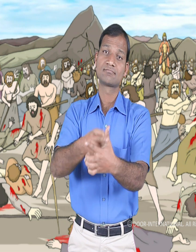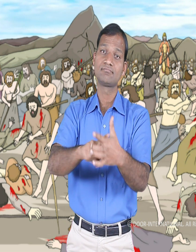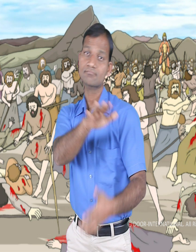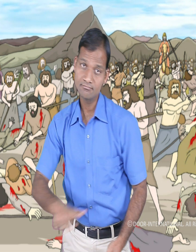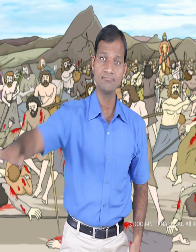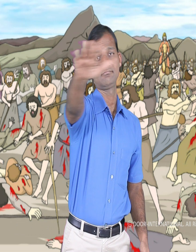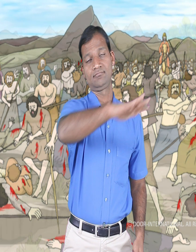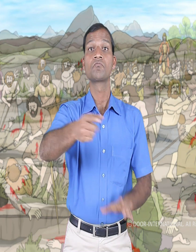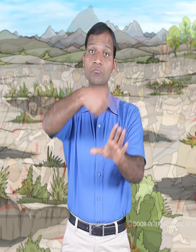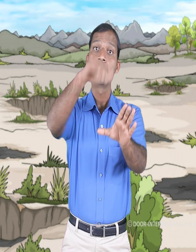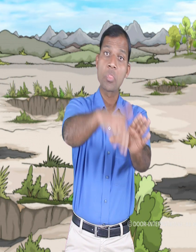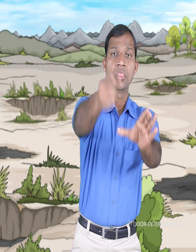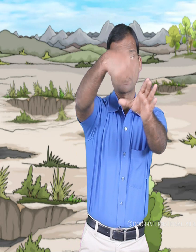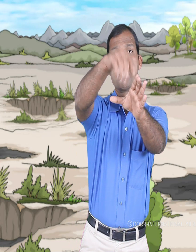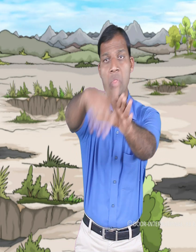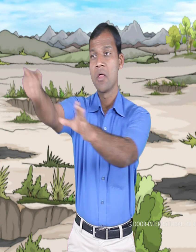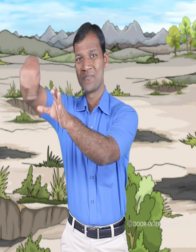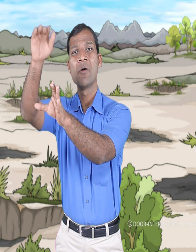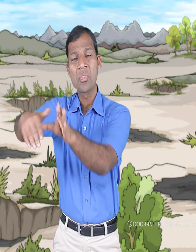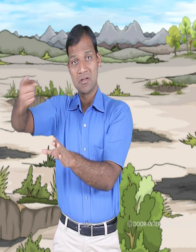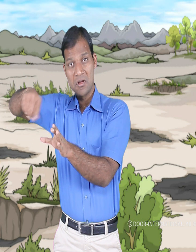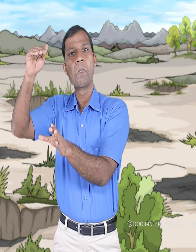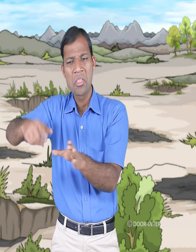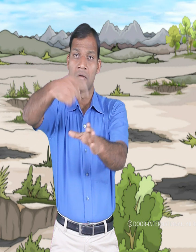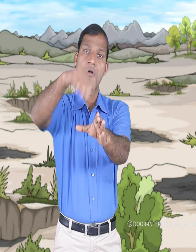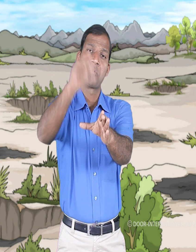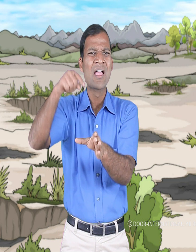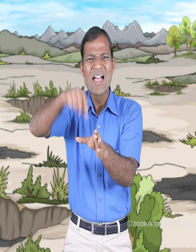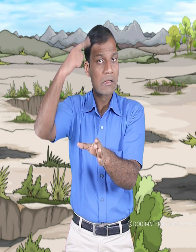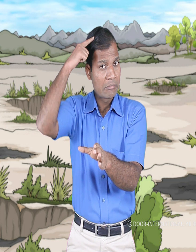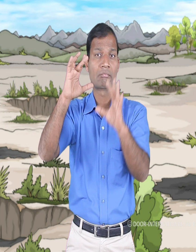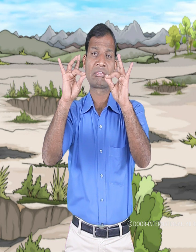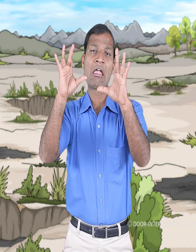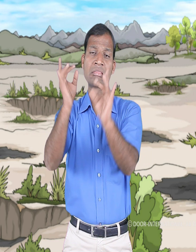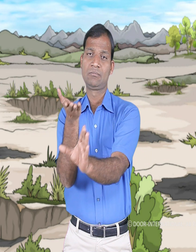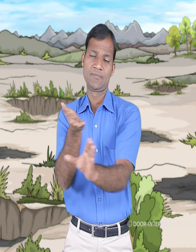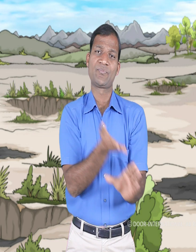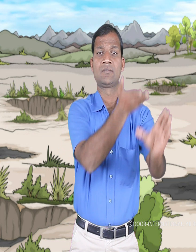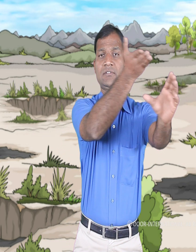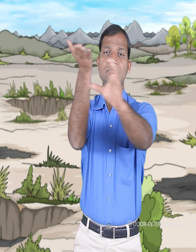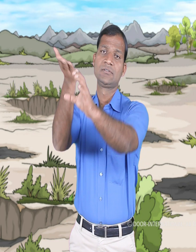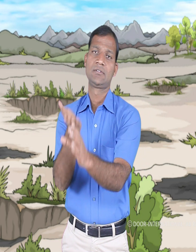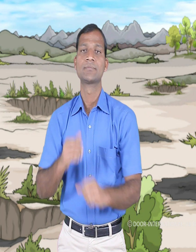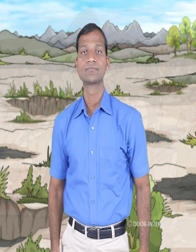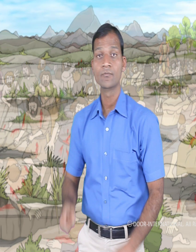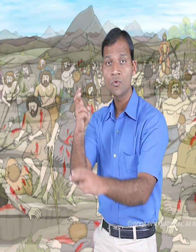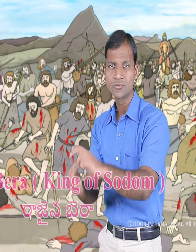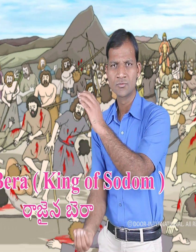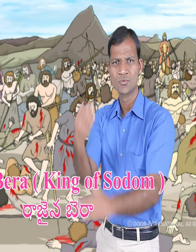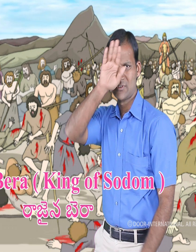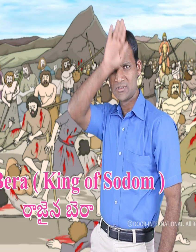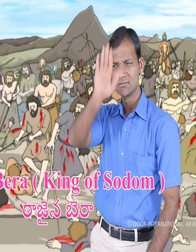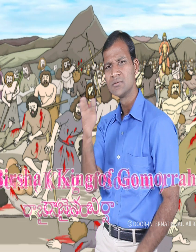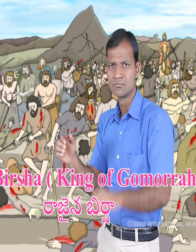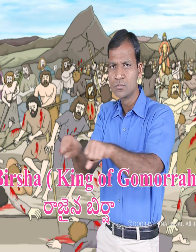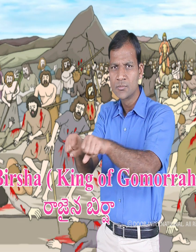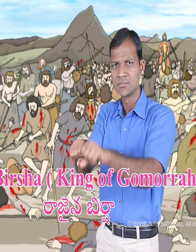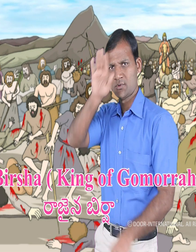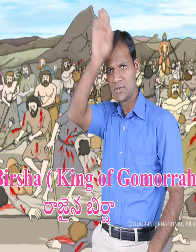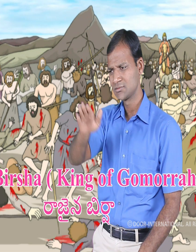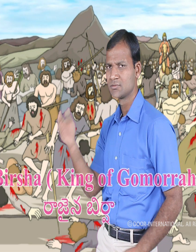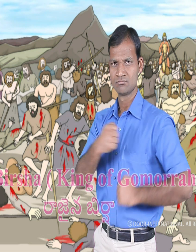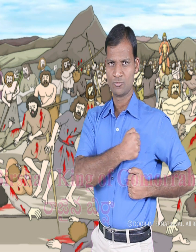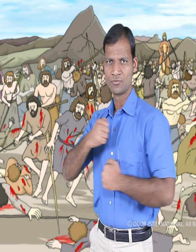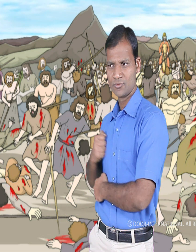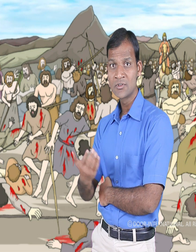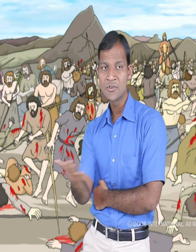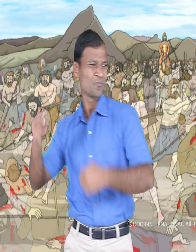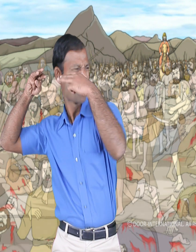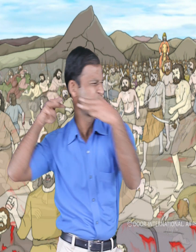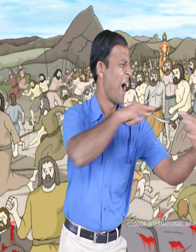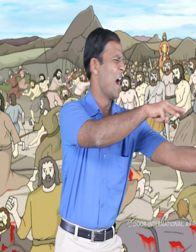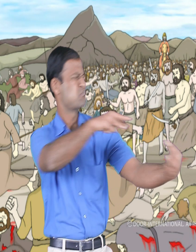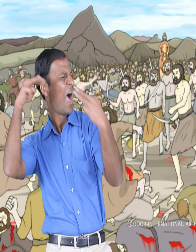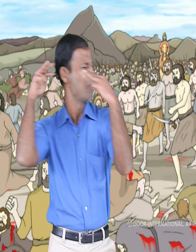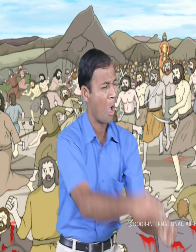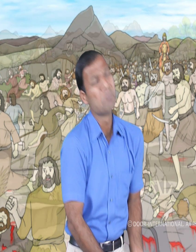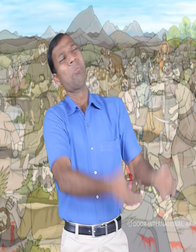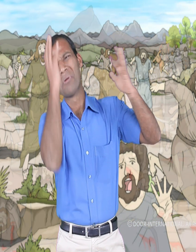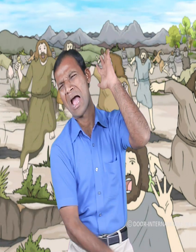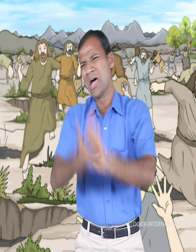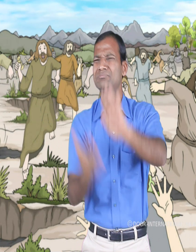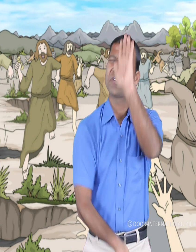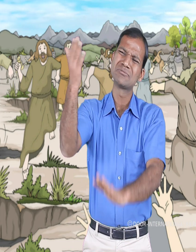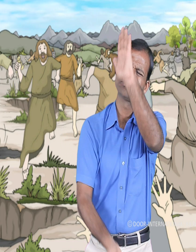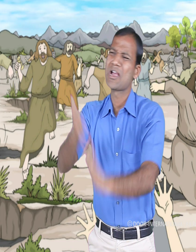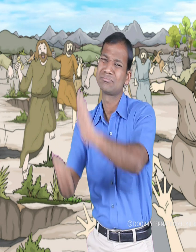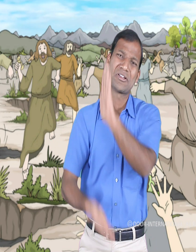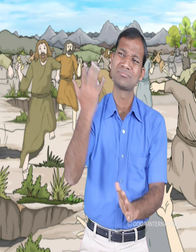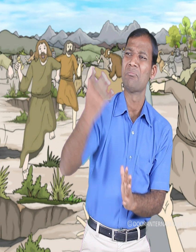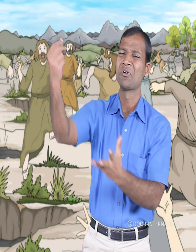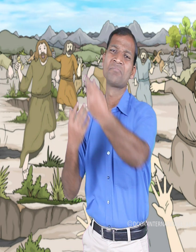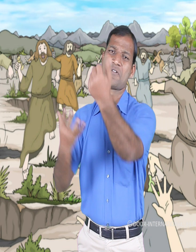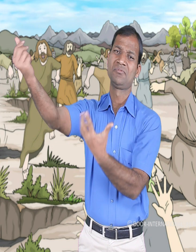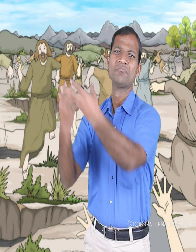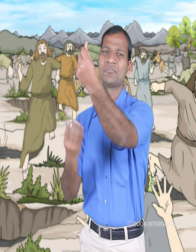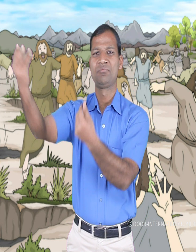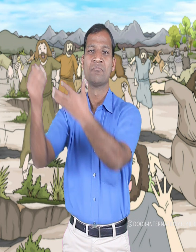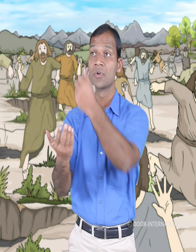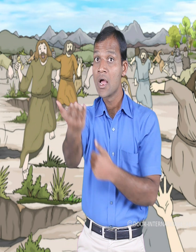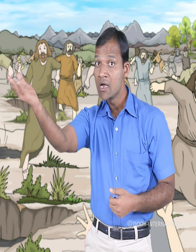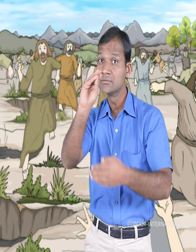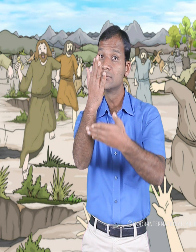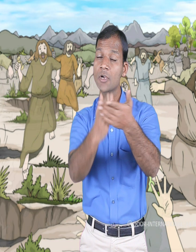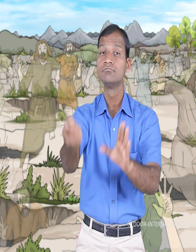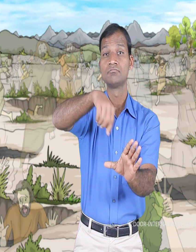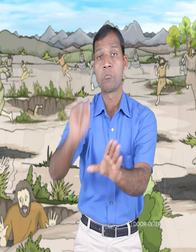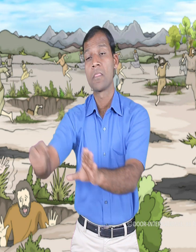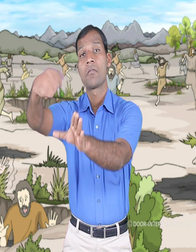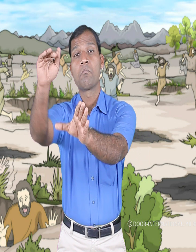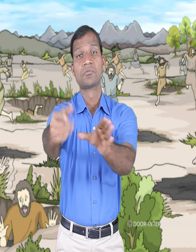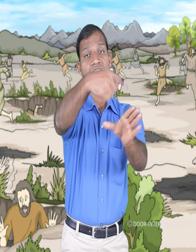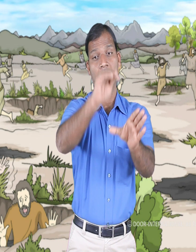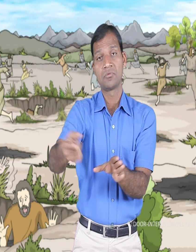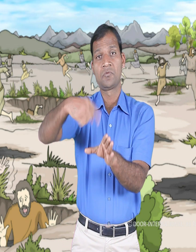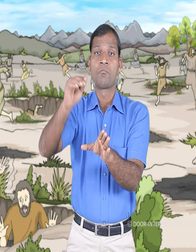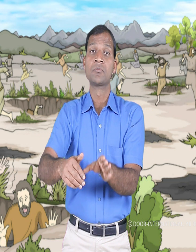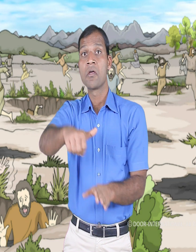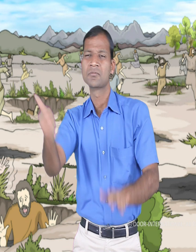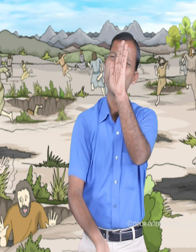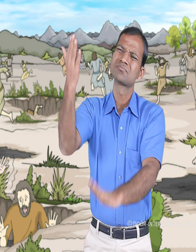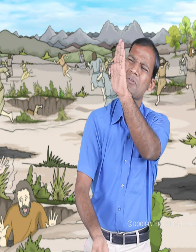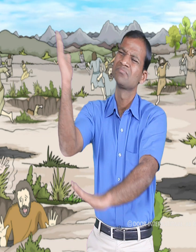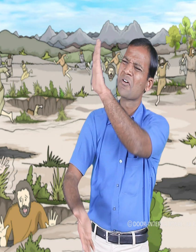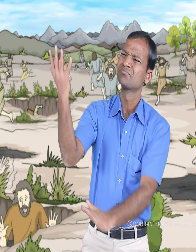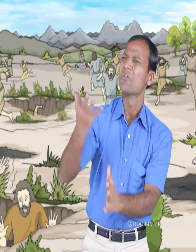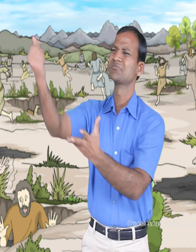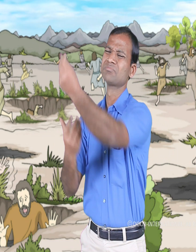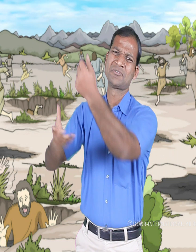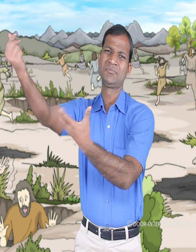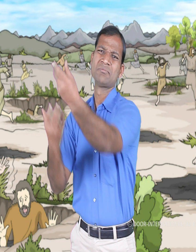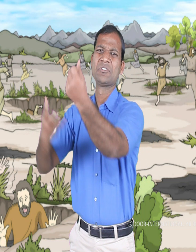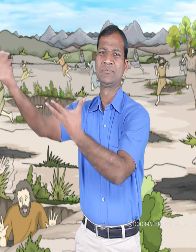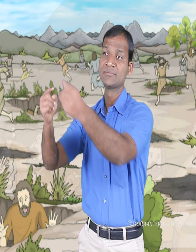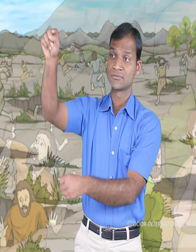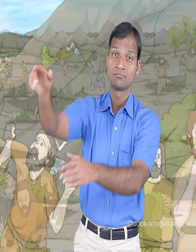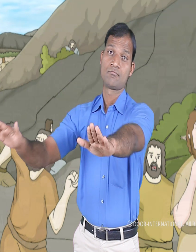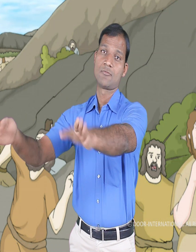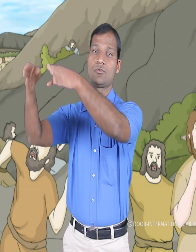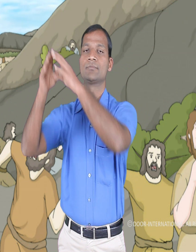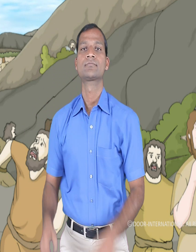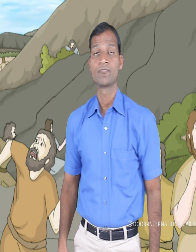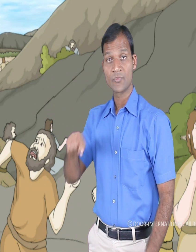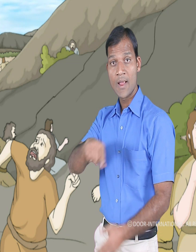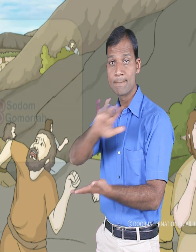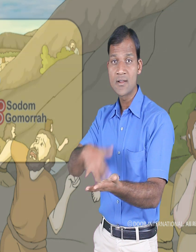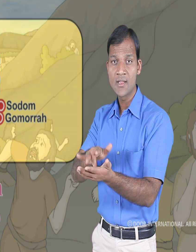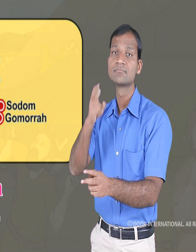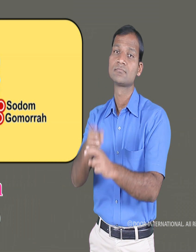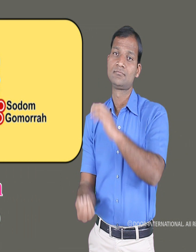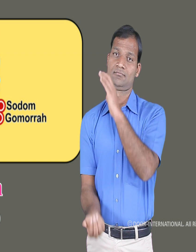Now the Valley of Siddim was full of tar pits, and as the kings of Sodom and Gomorrah fled, some men fell into the pits, but the survivors fled to the hill country.